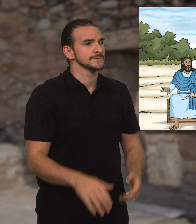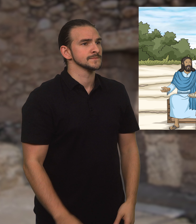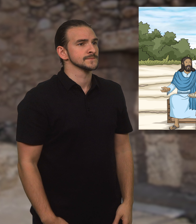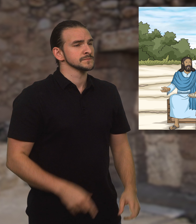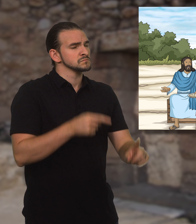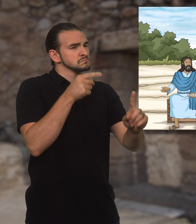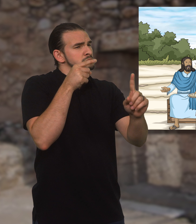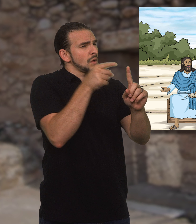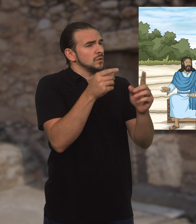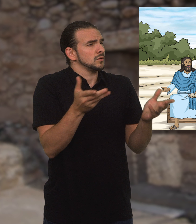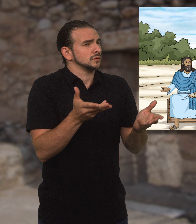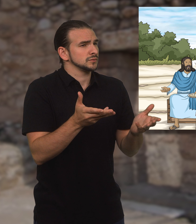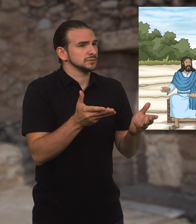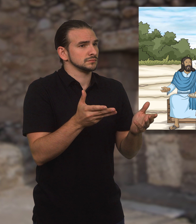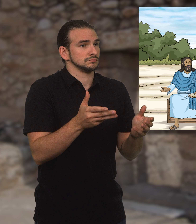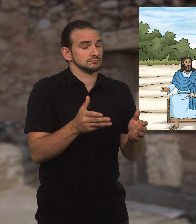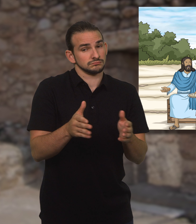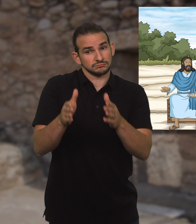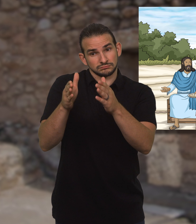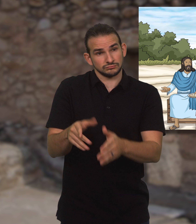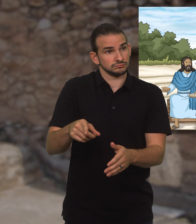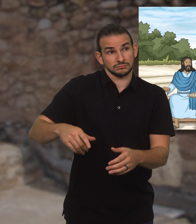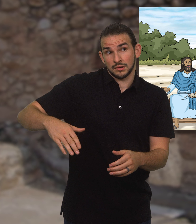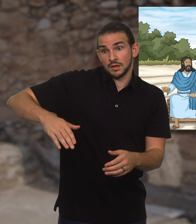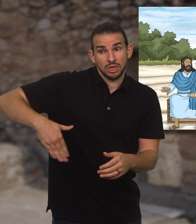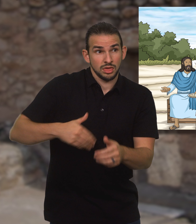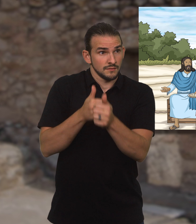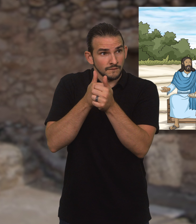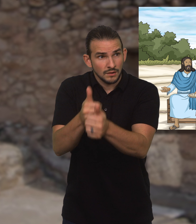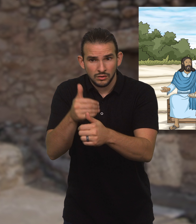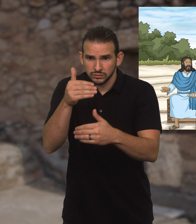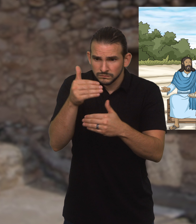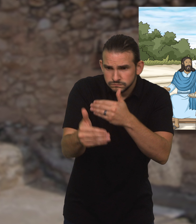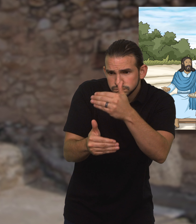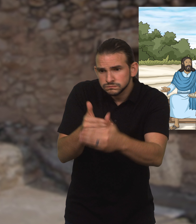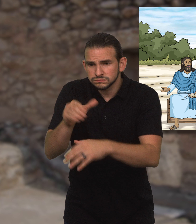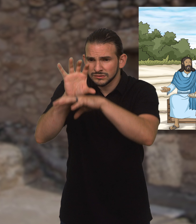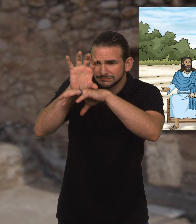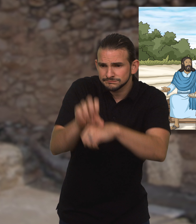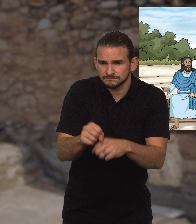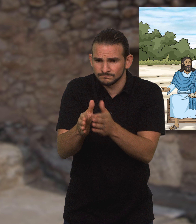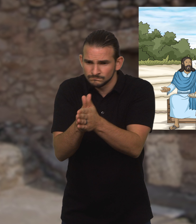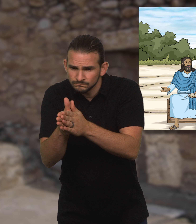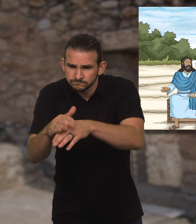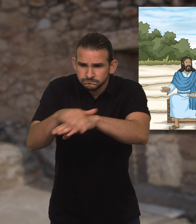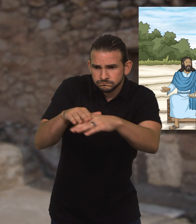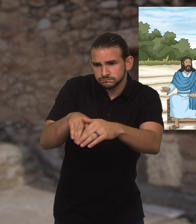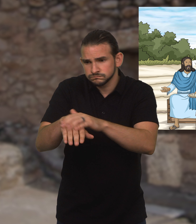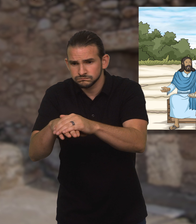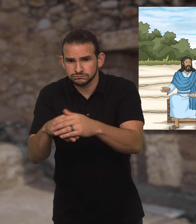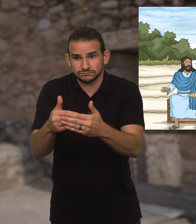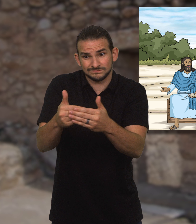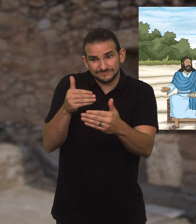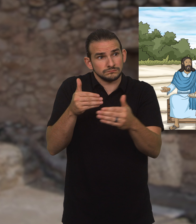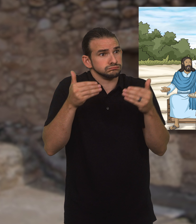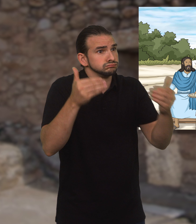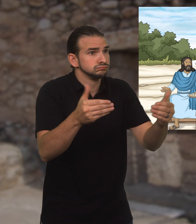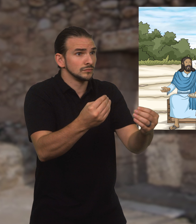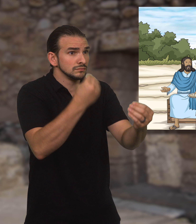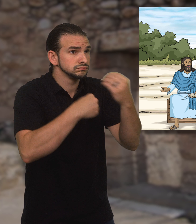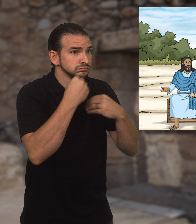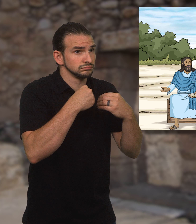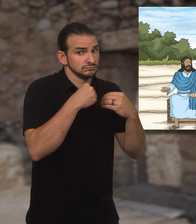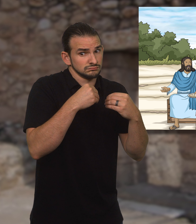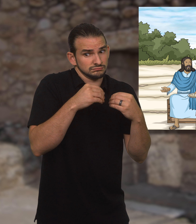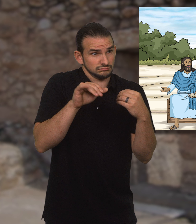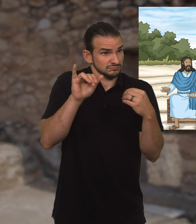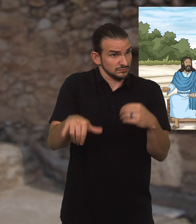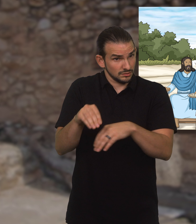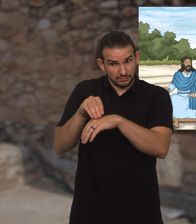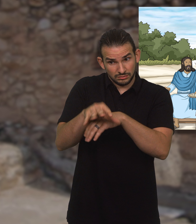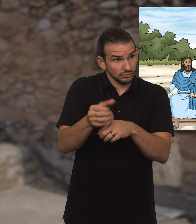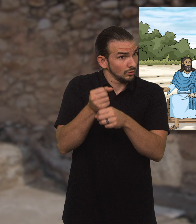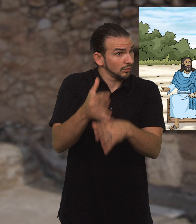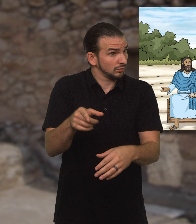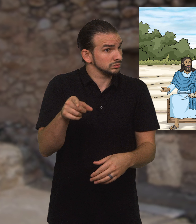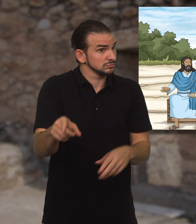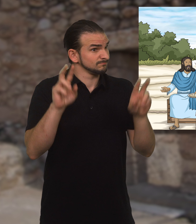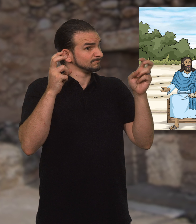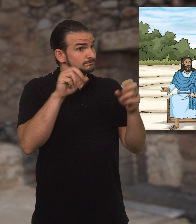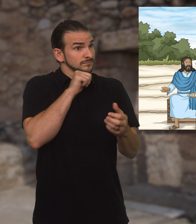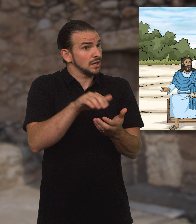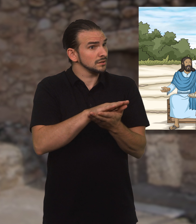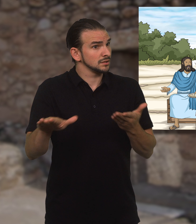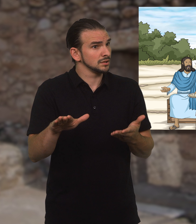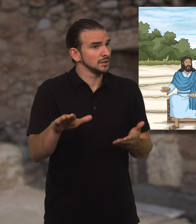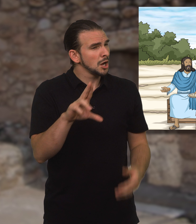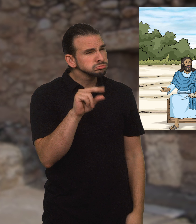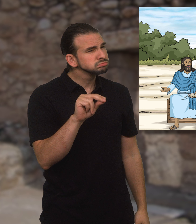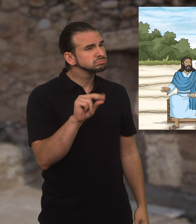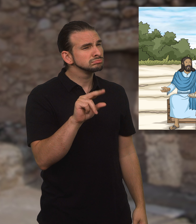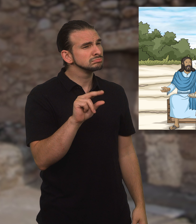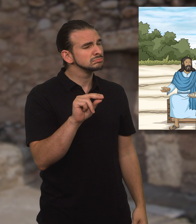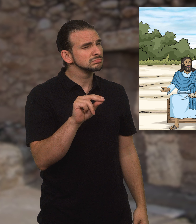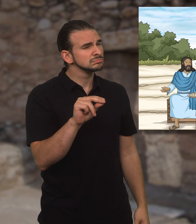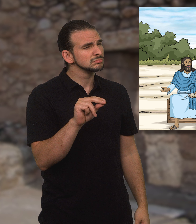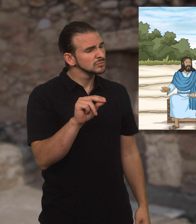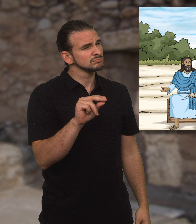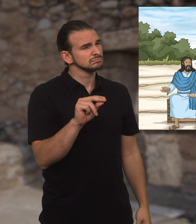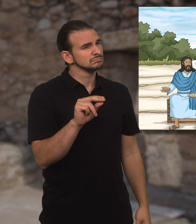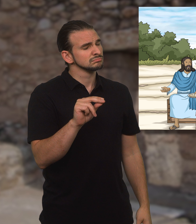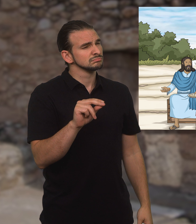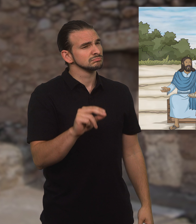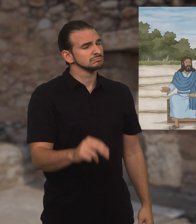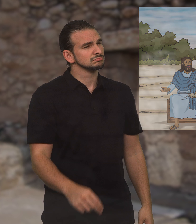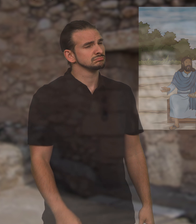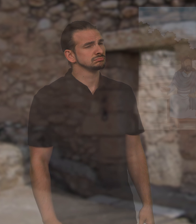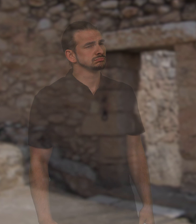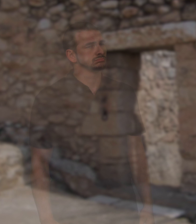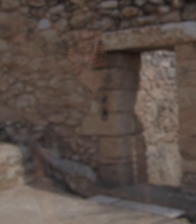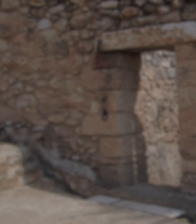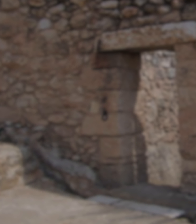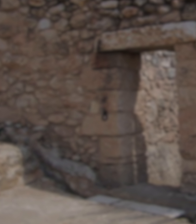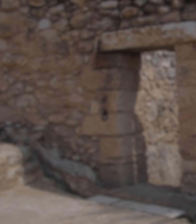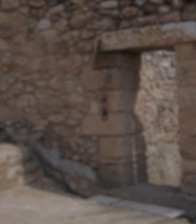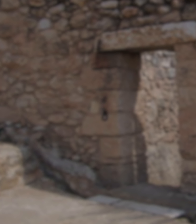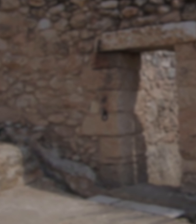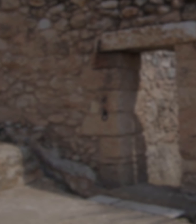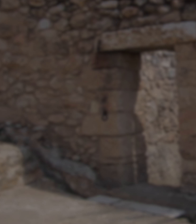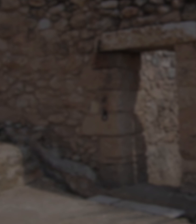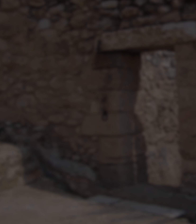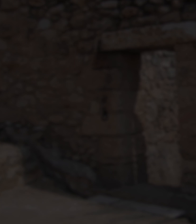These are what defile a man, but eating with unwashed hands does not defile him.”